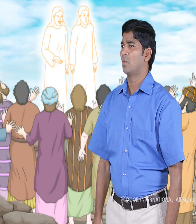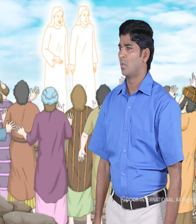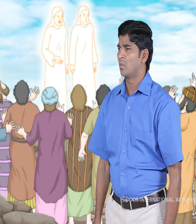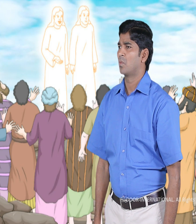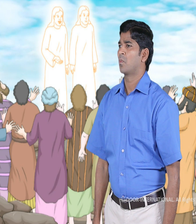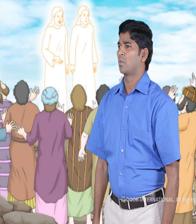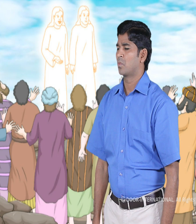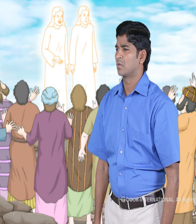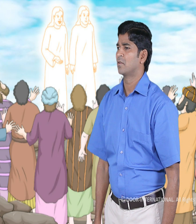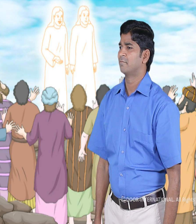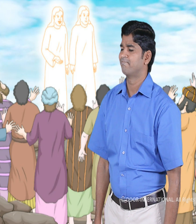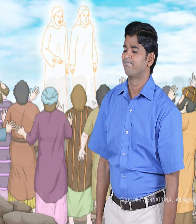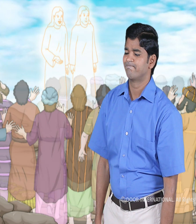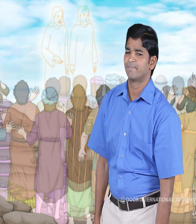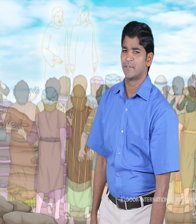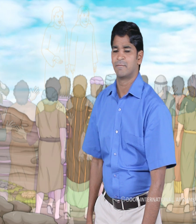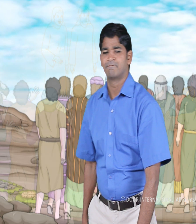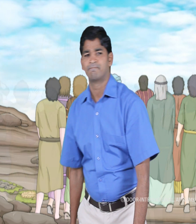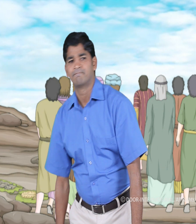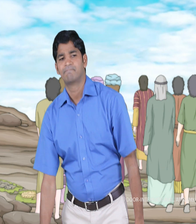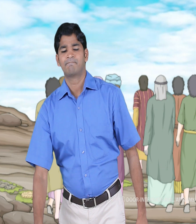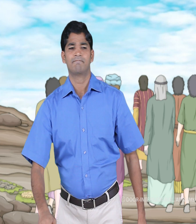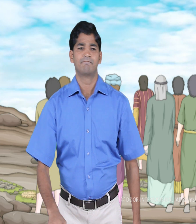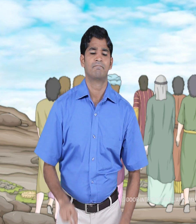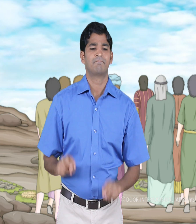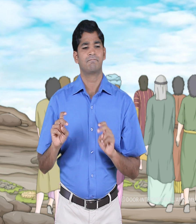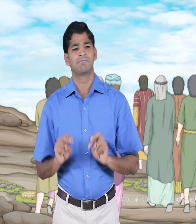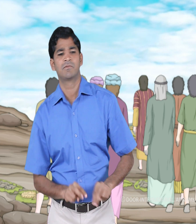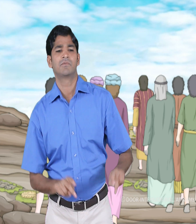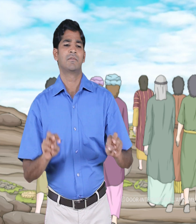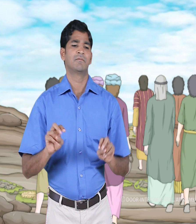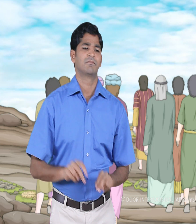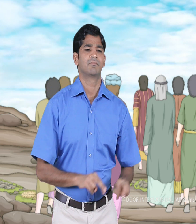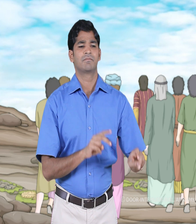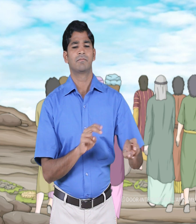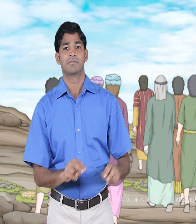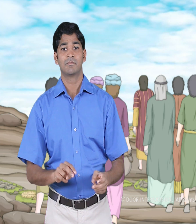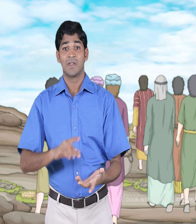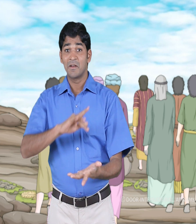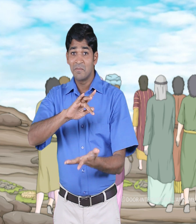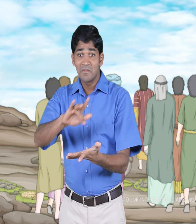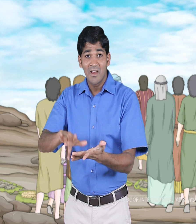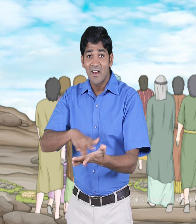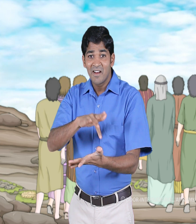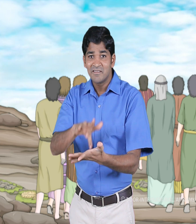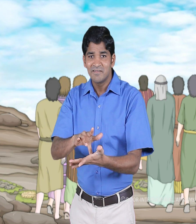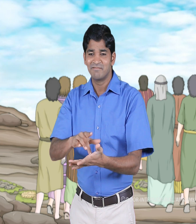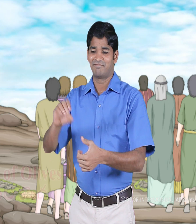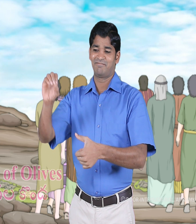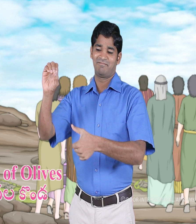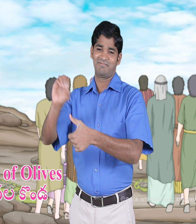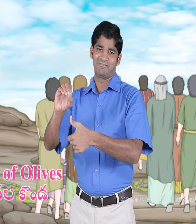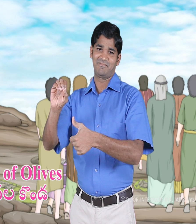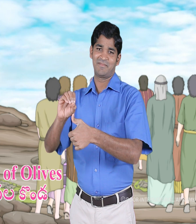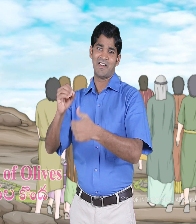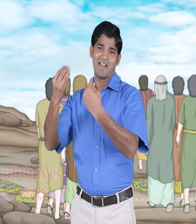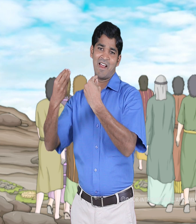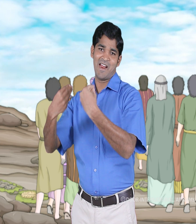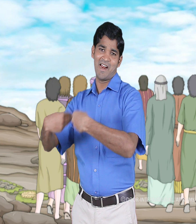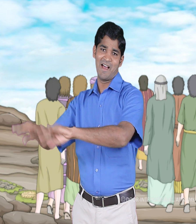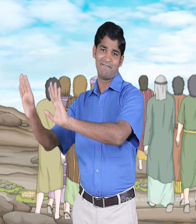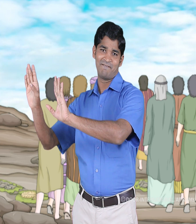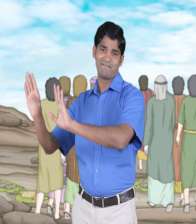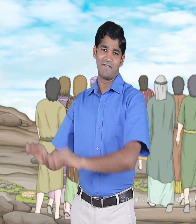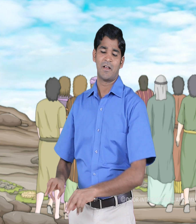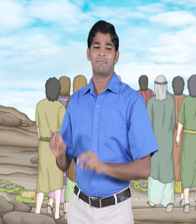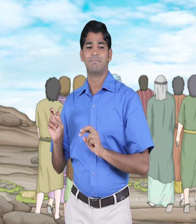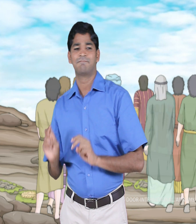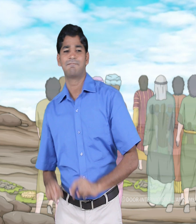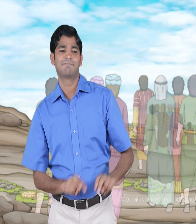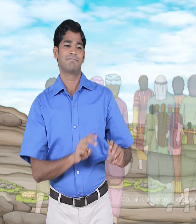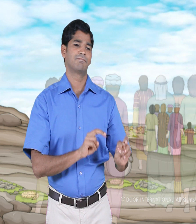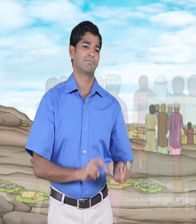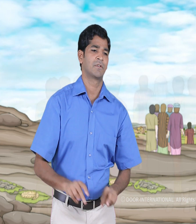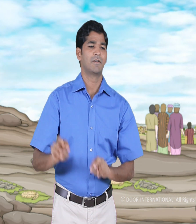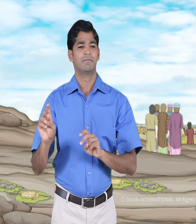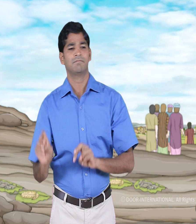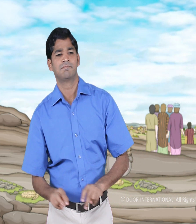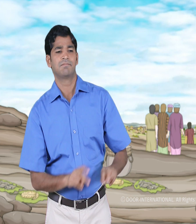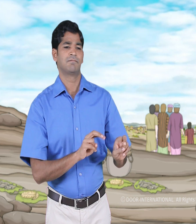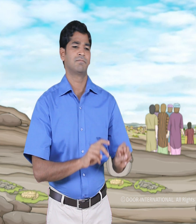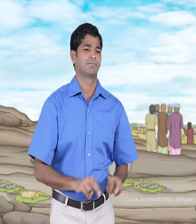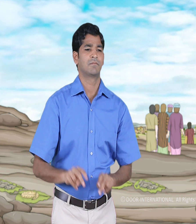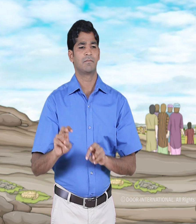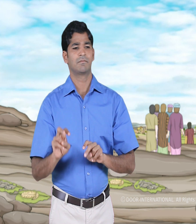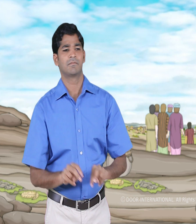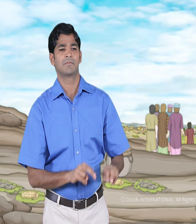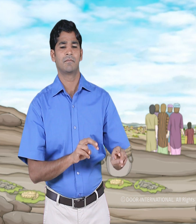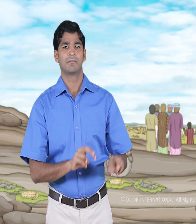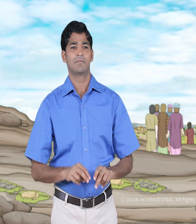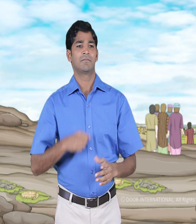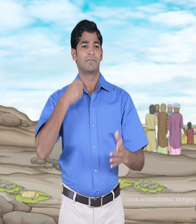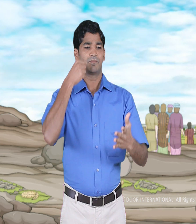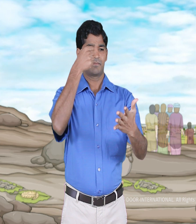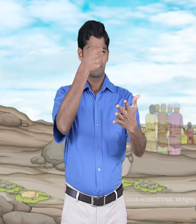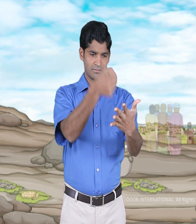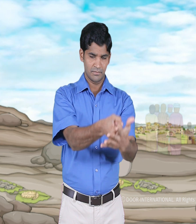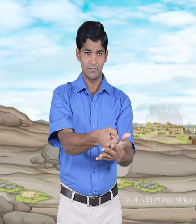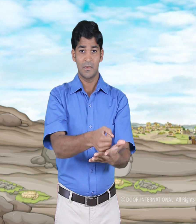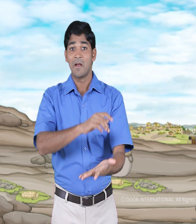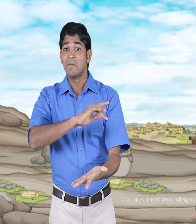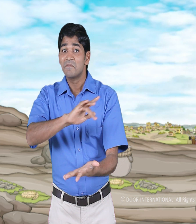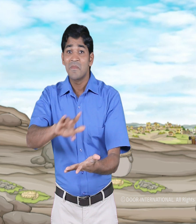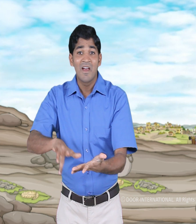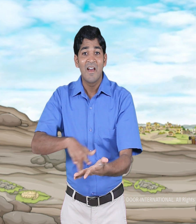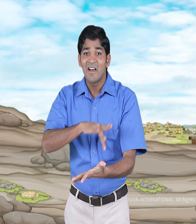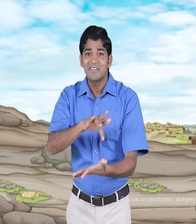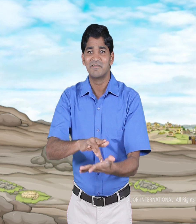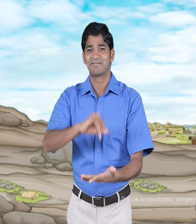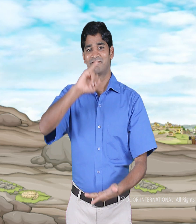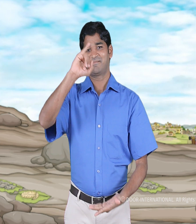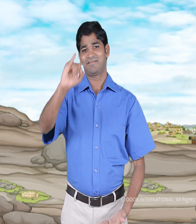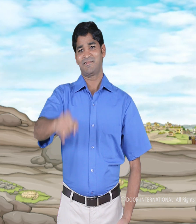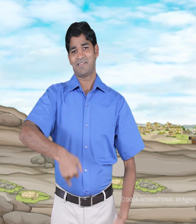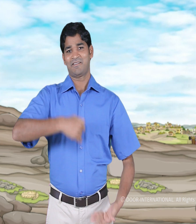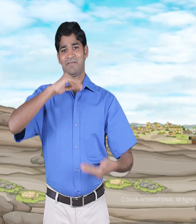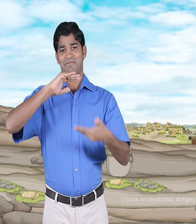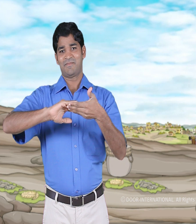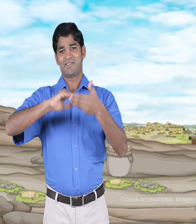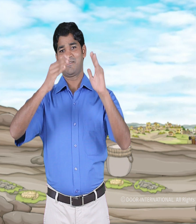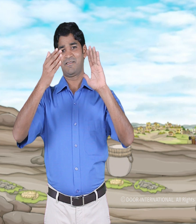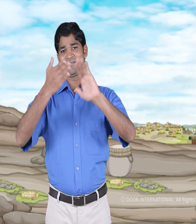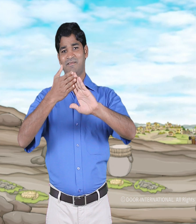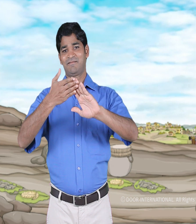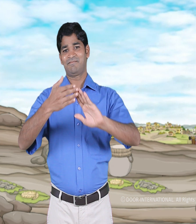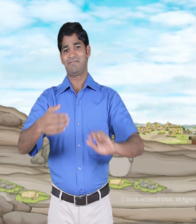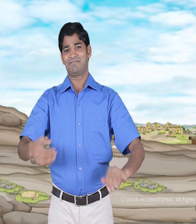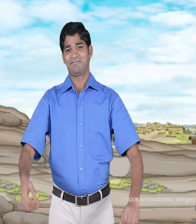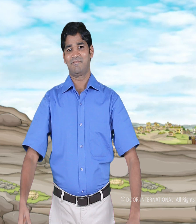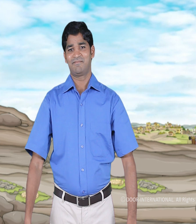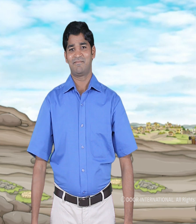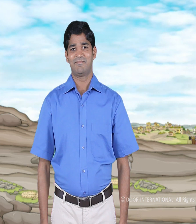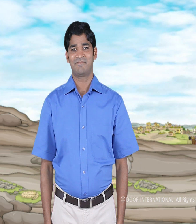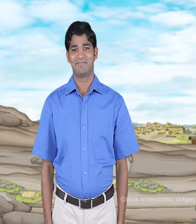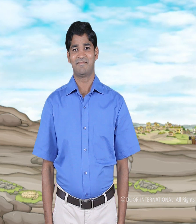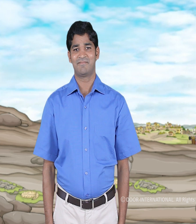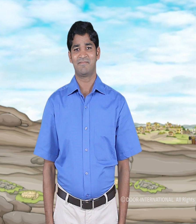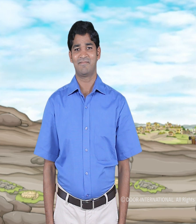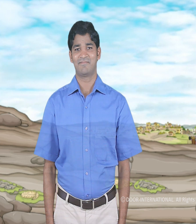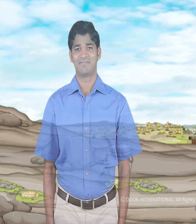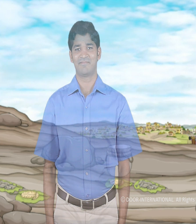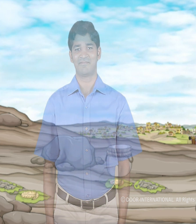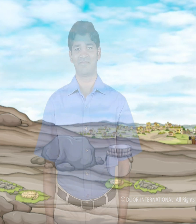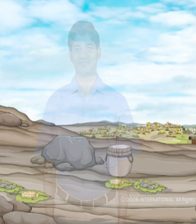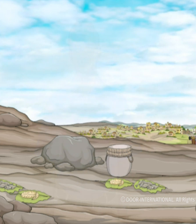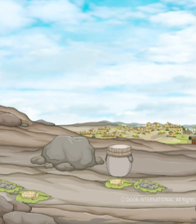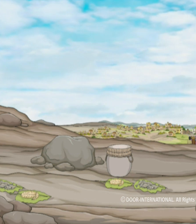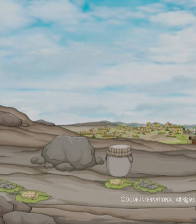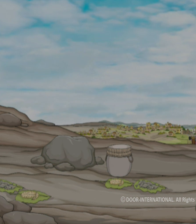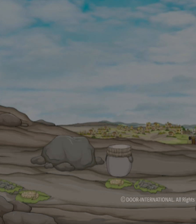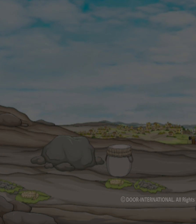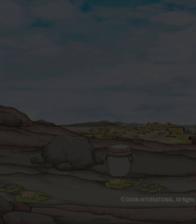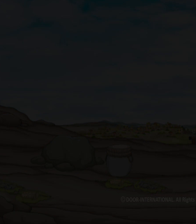Then they returned to Jerusalem from the Mount of Olives, which is near the city, a Sabbath day’s journey away.